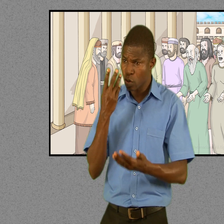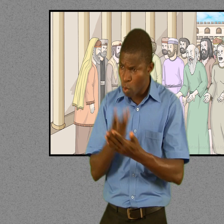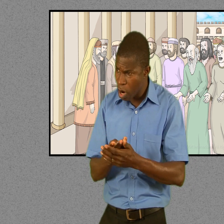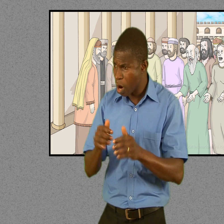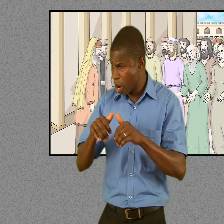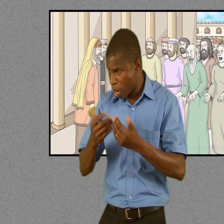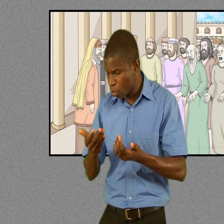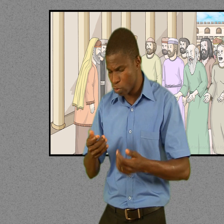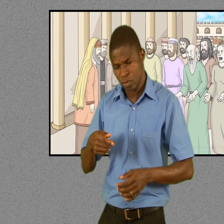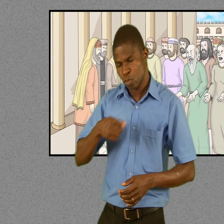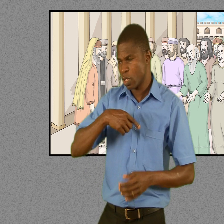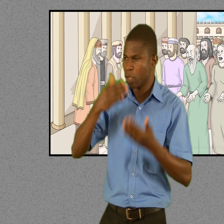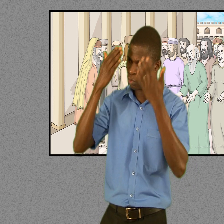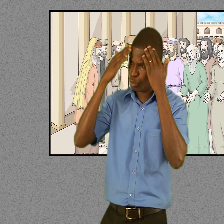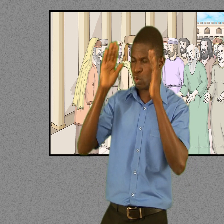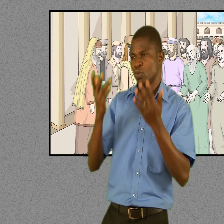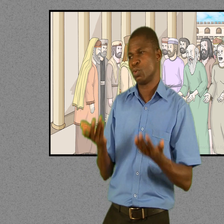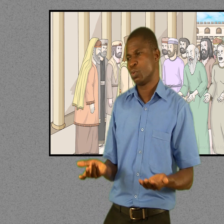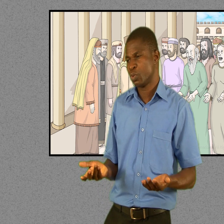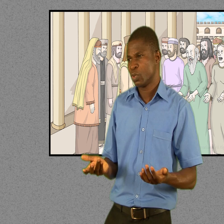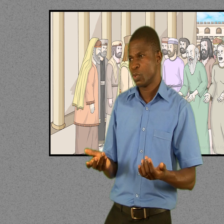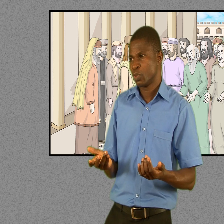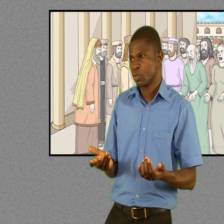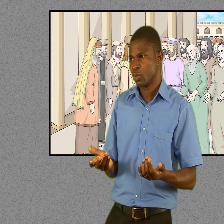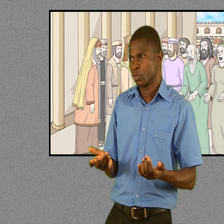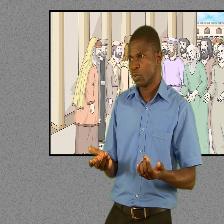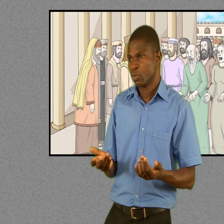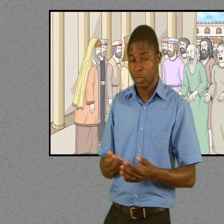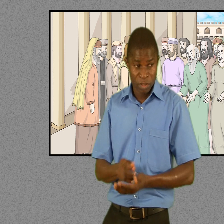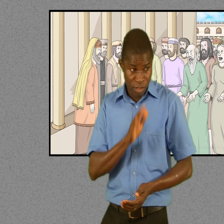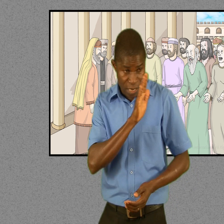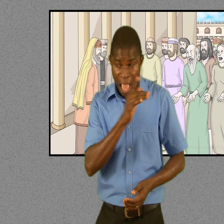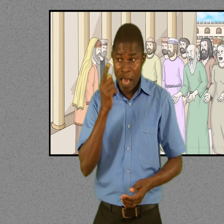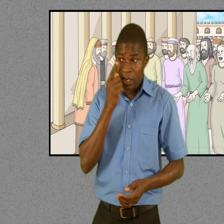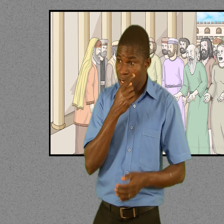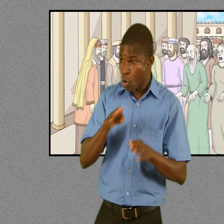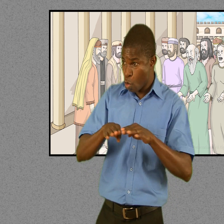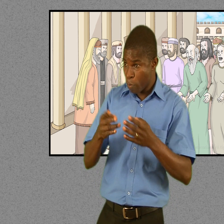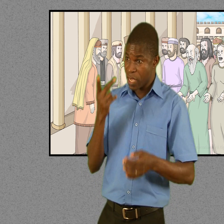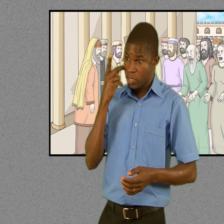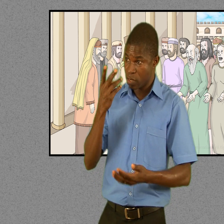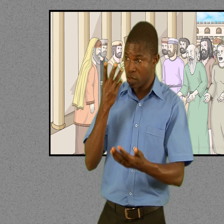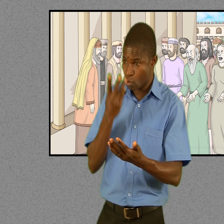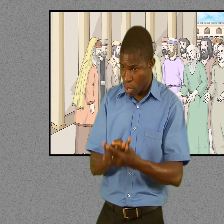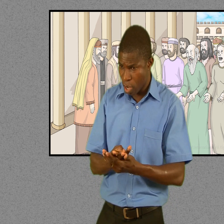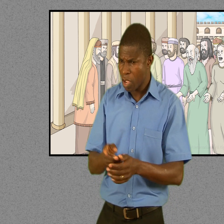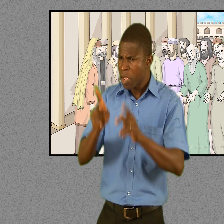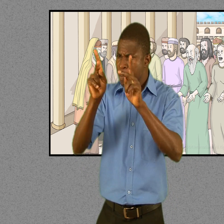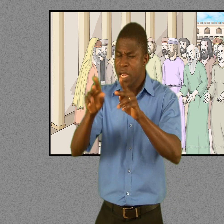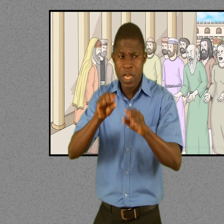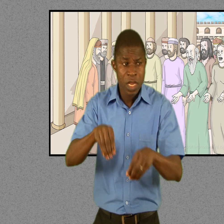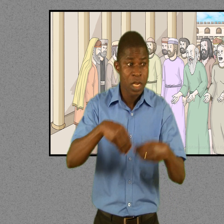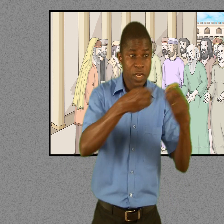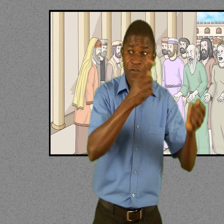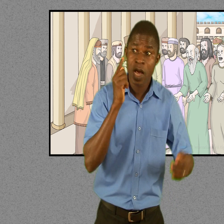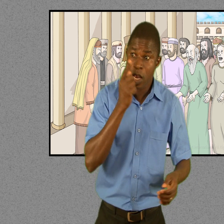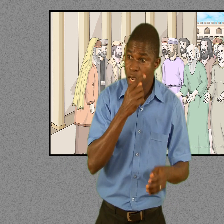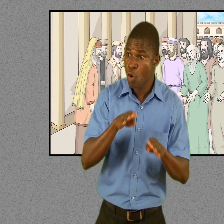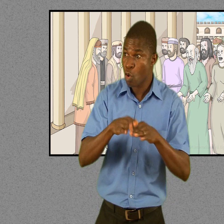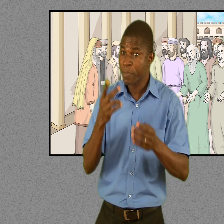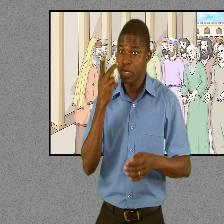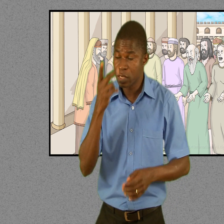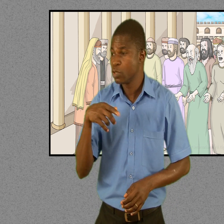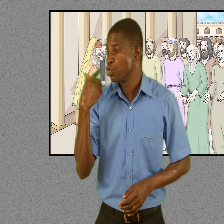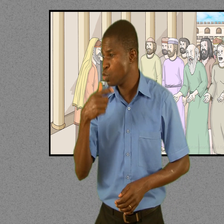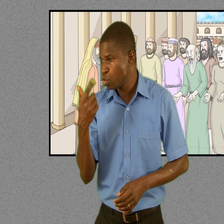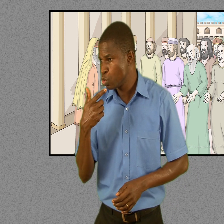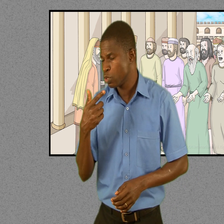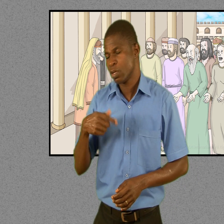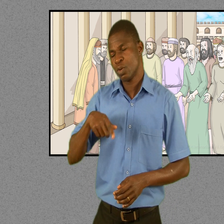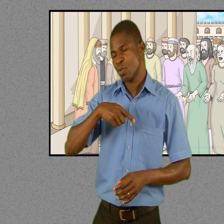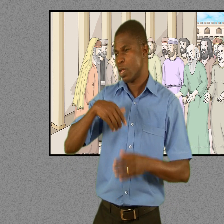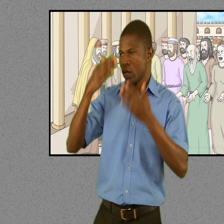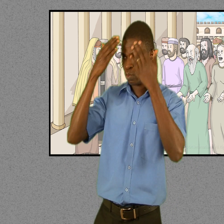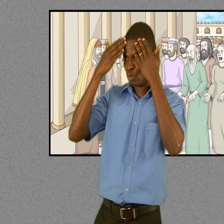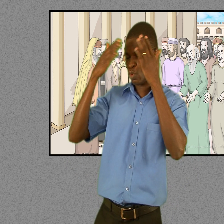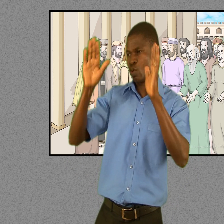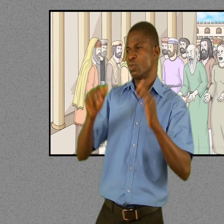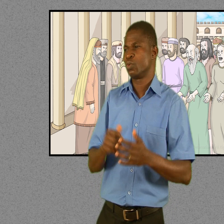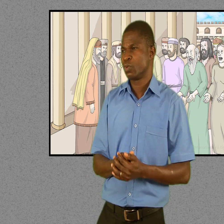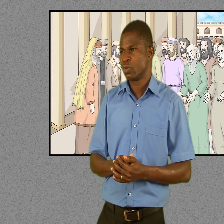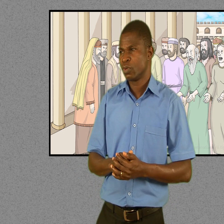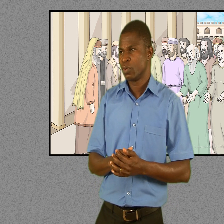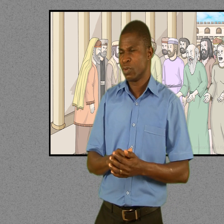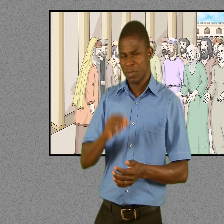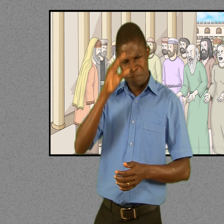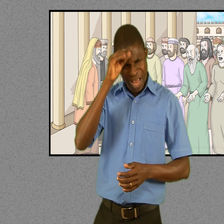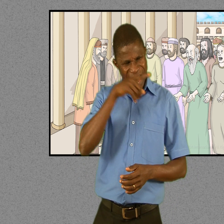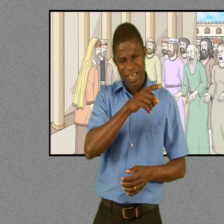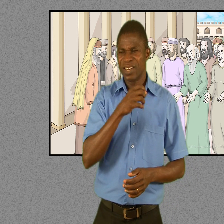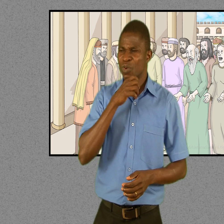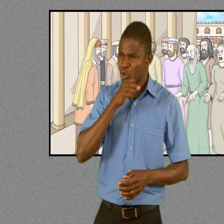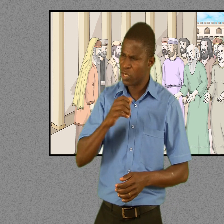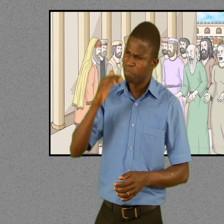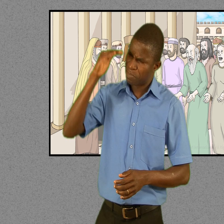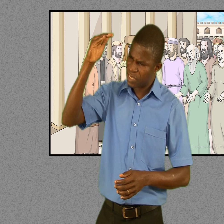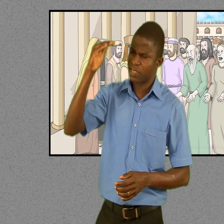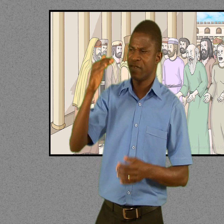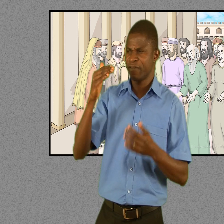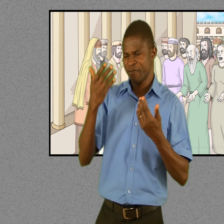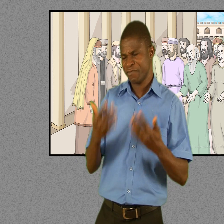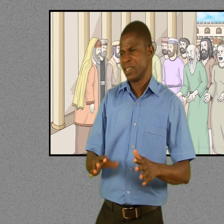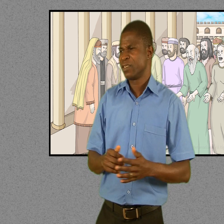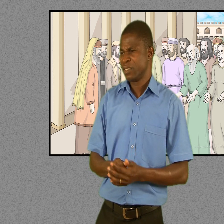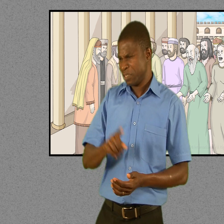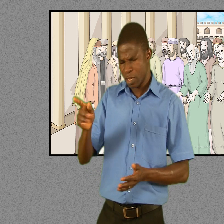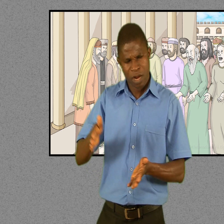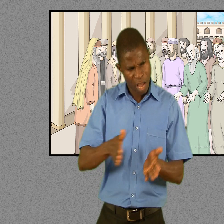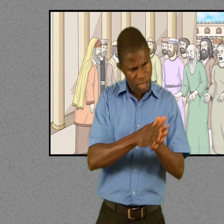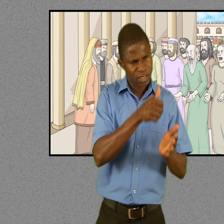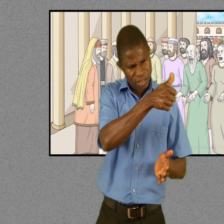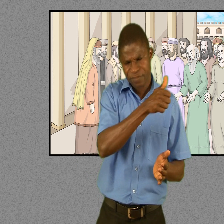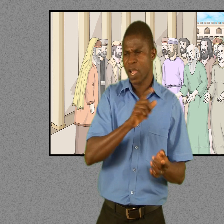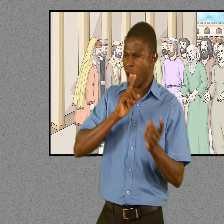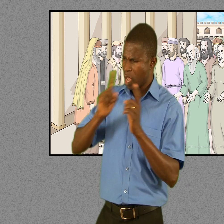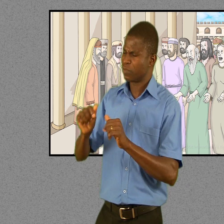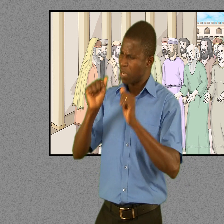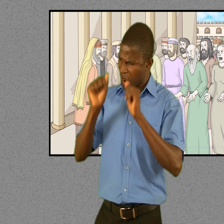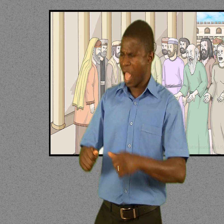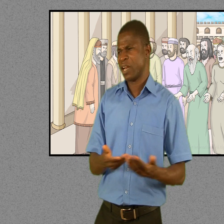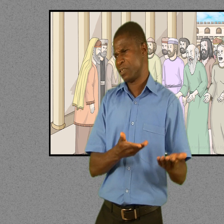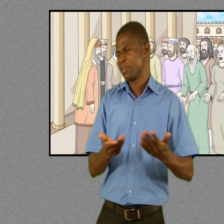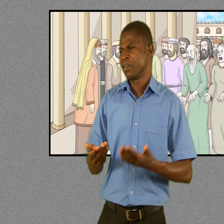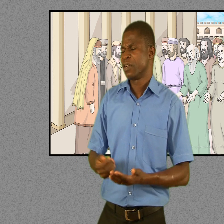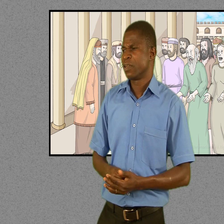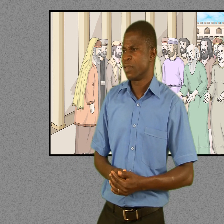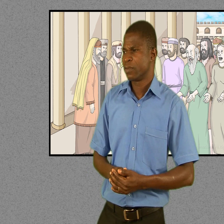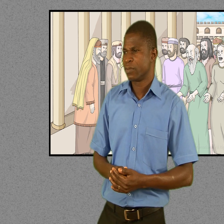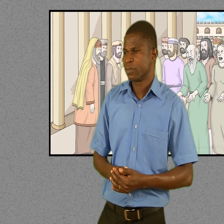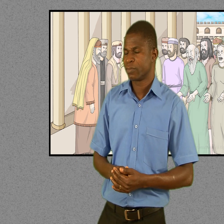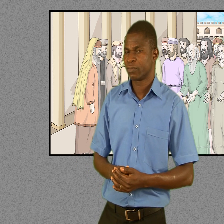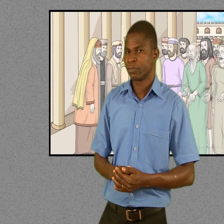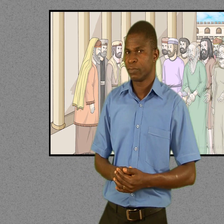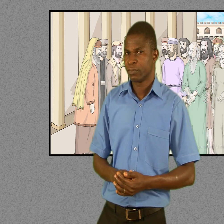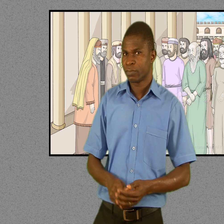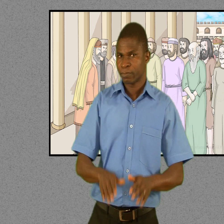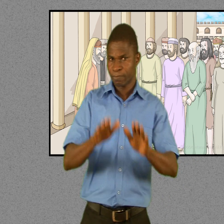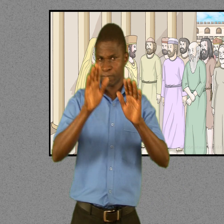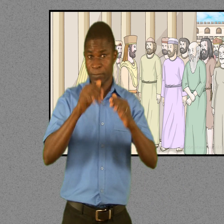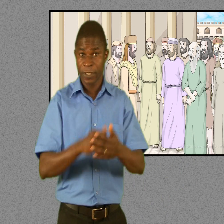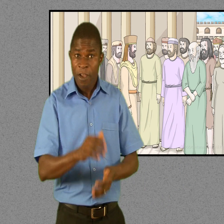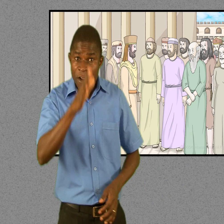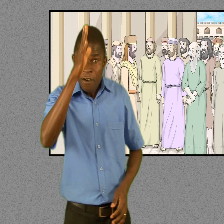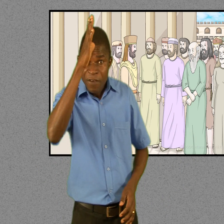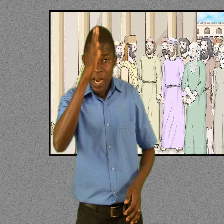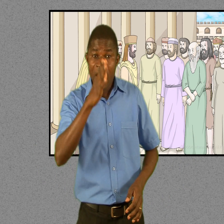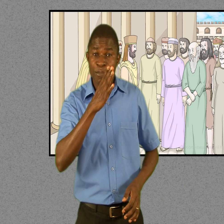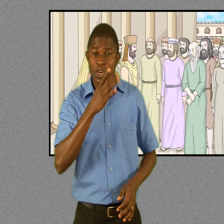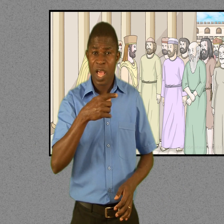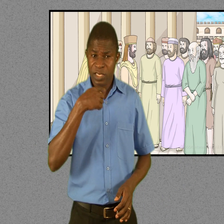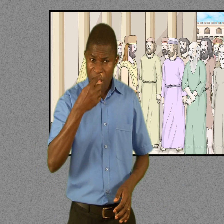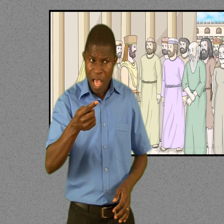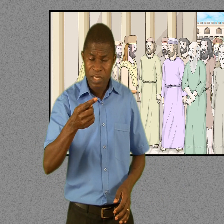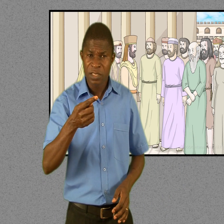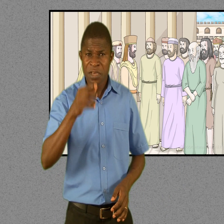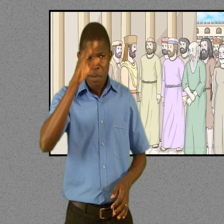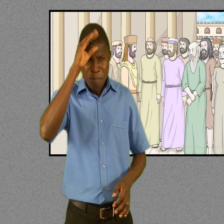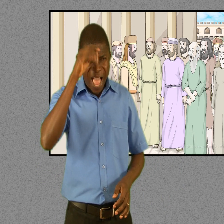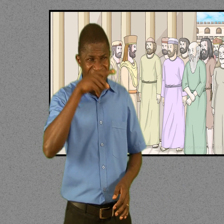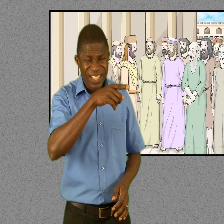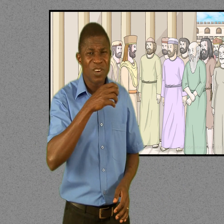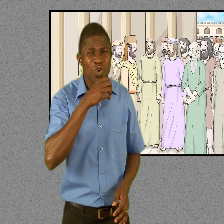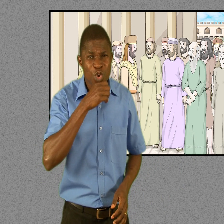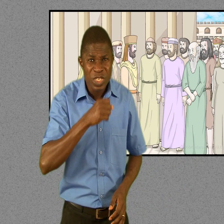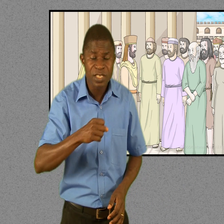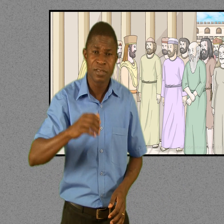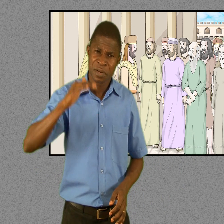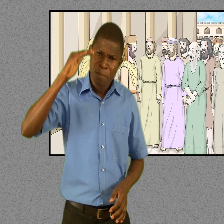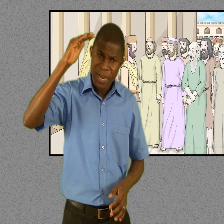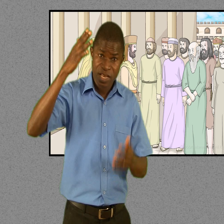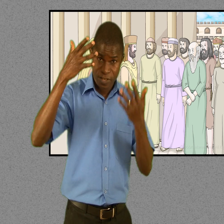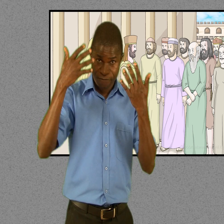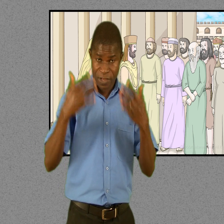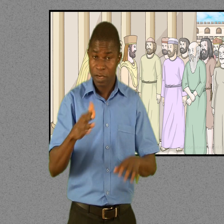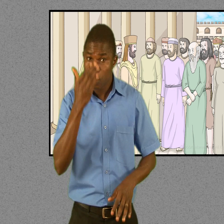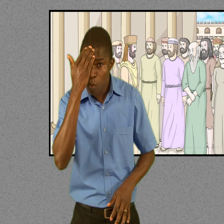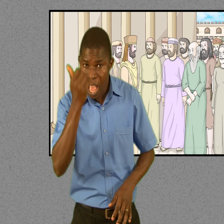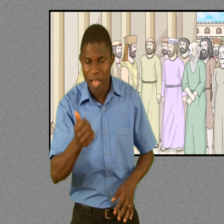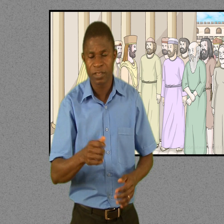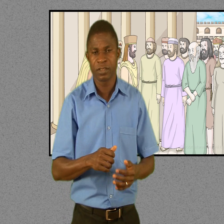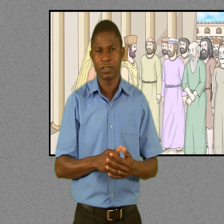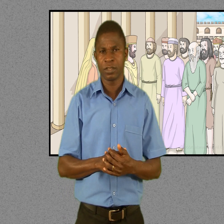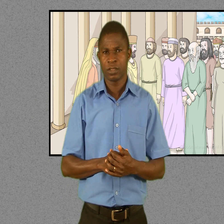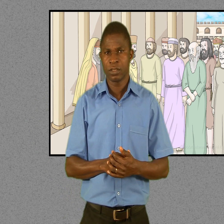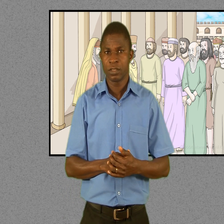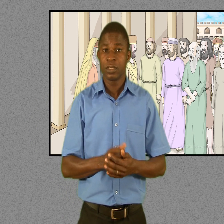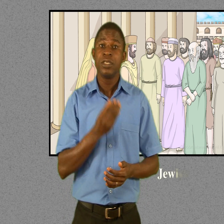But how he can now see or who opened his eyes, we do not know. Ask him. He is old enough to speak for himself.”